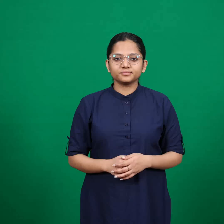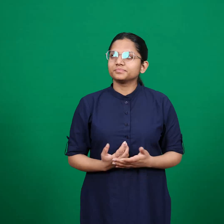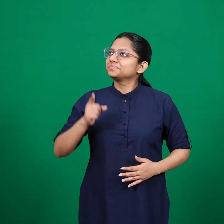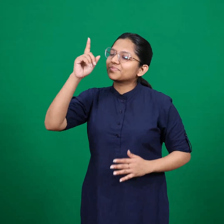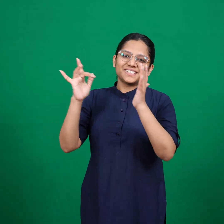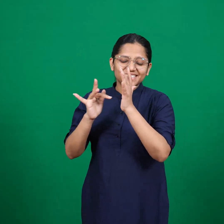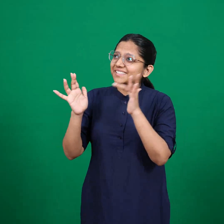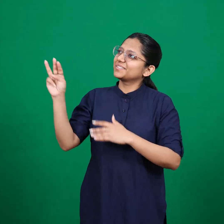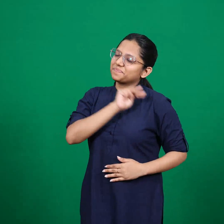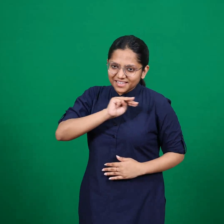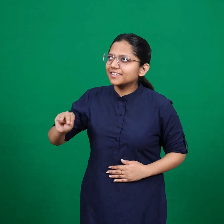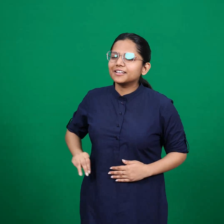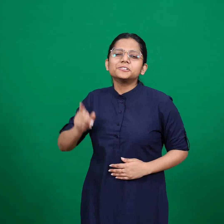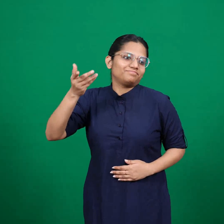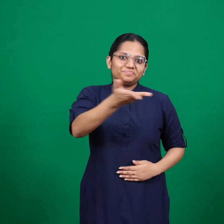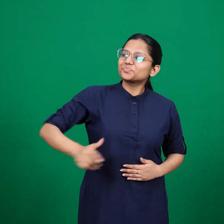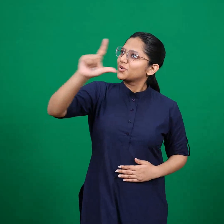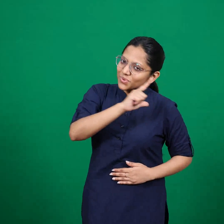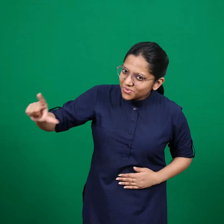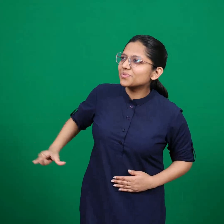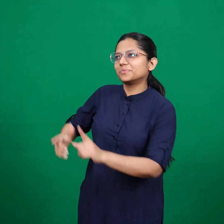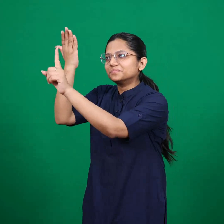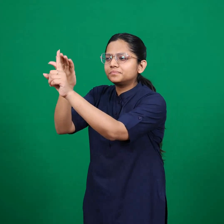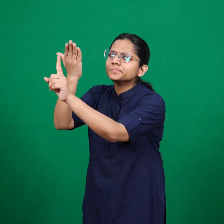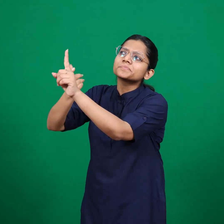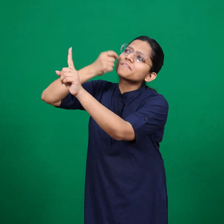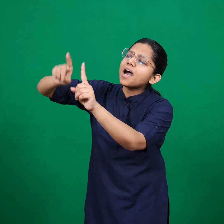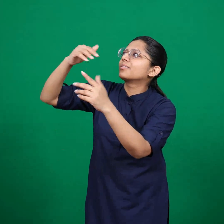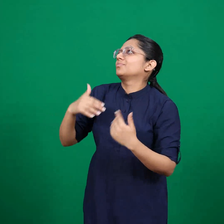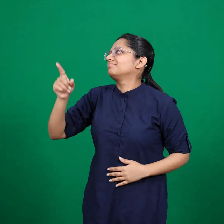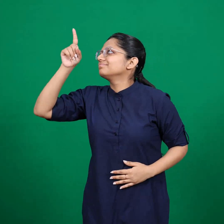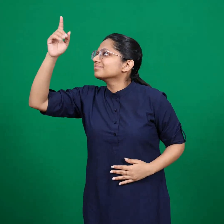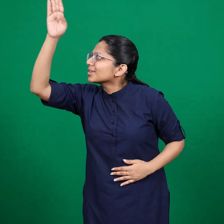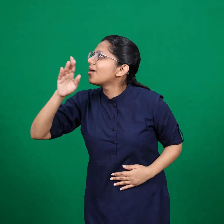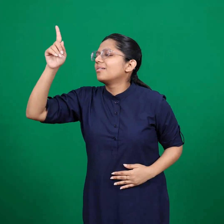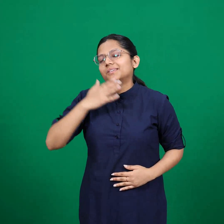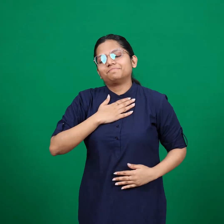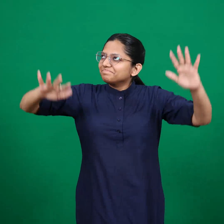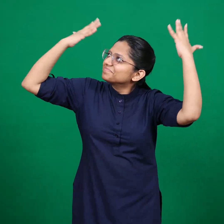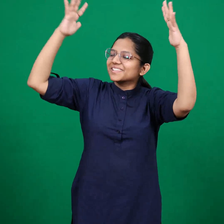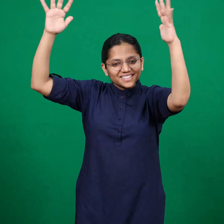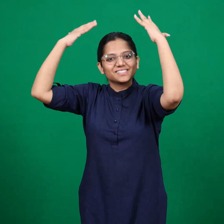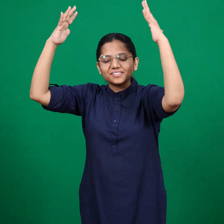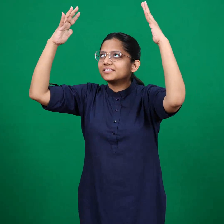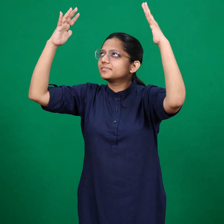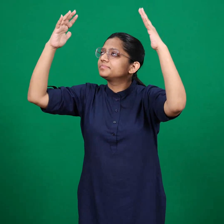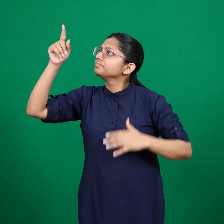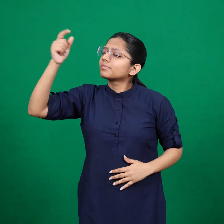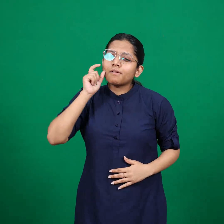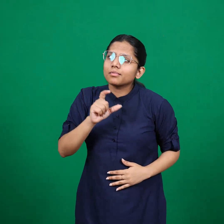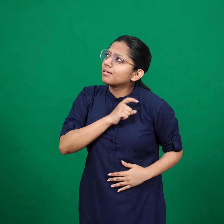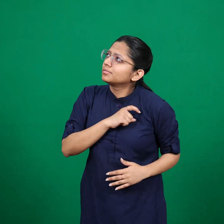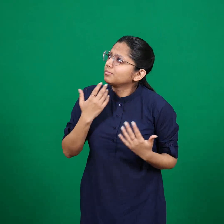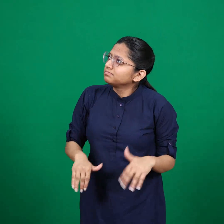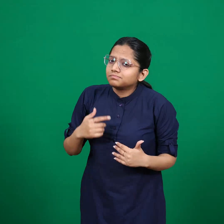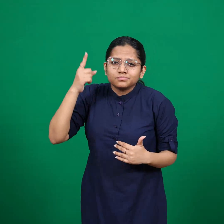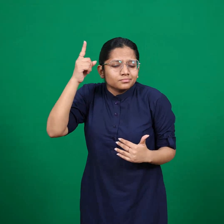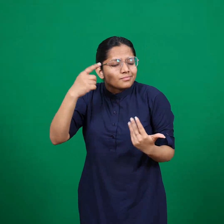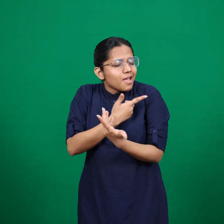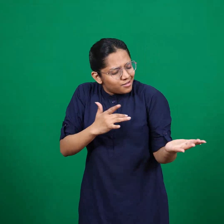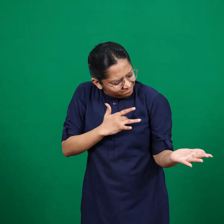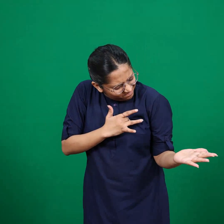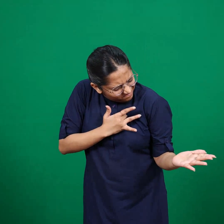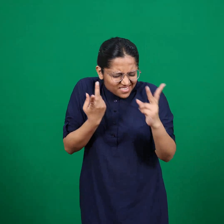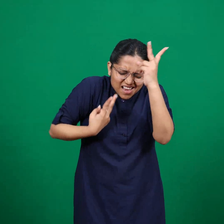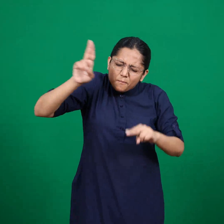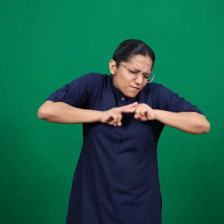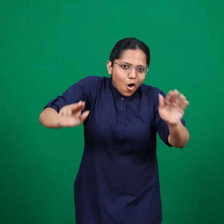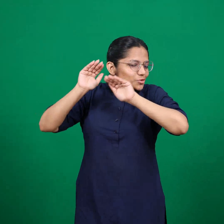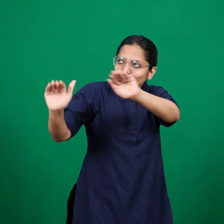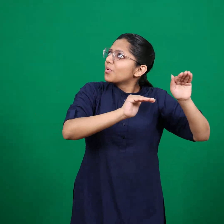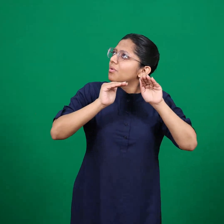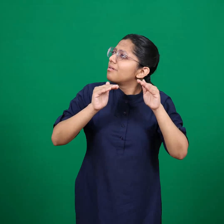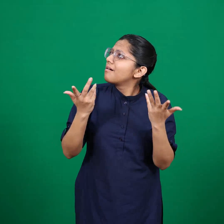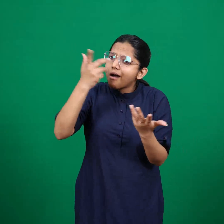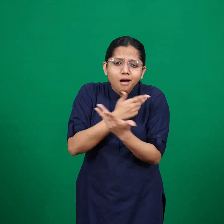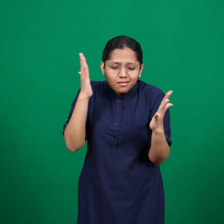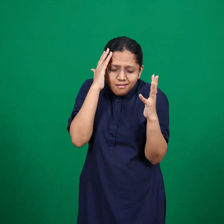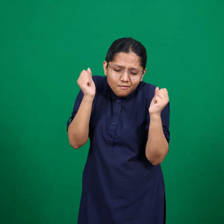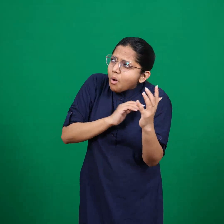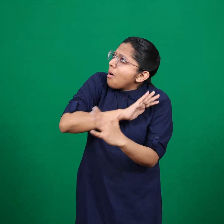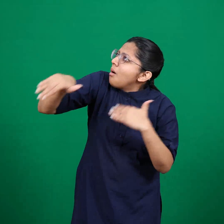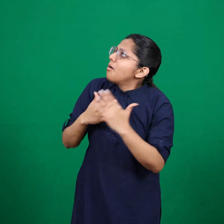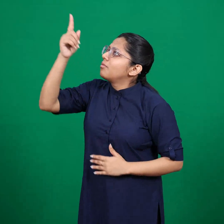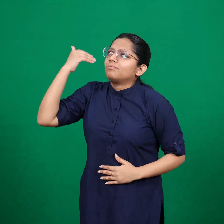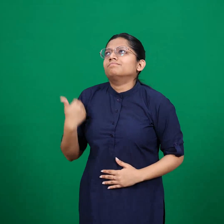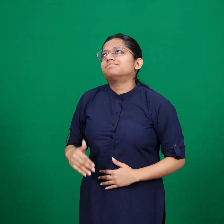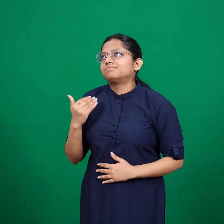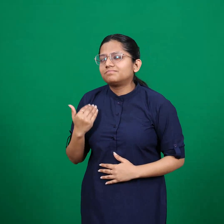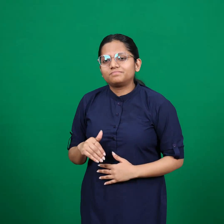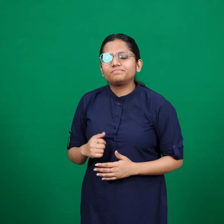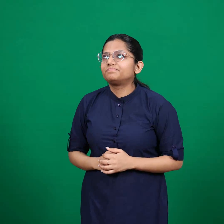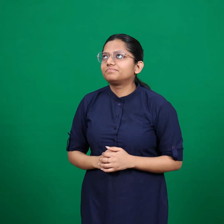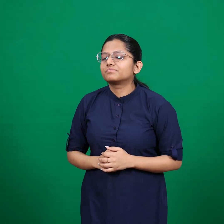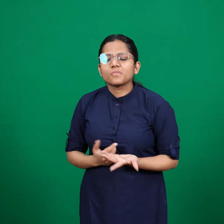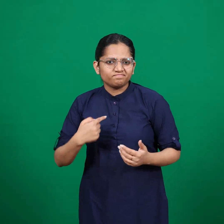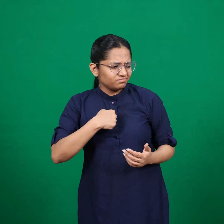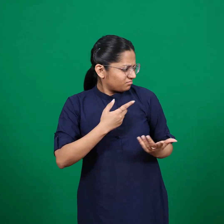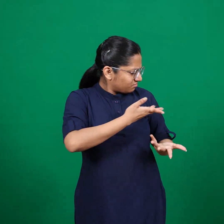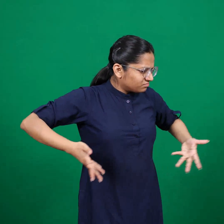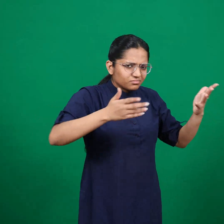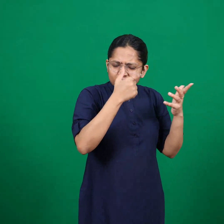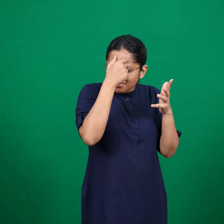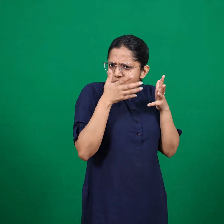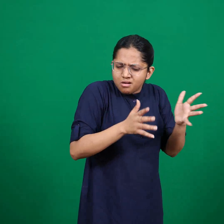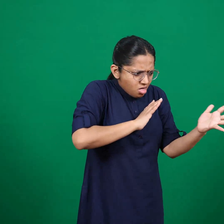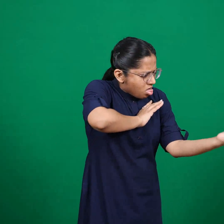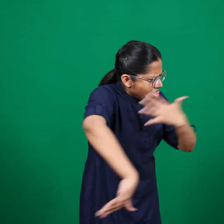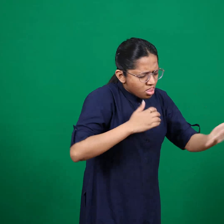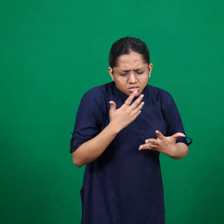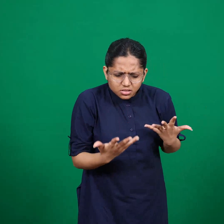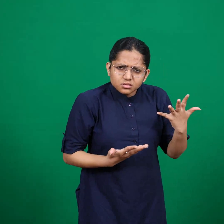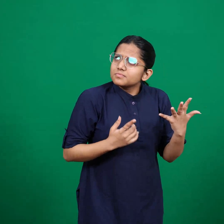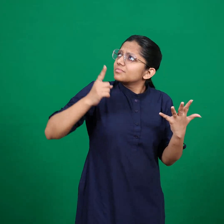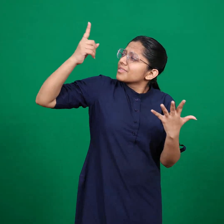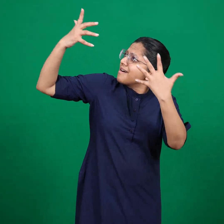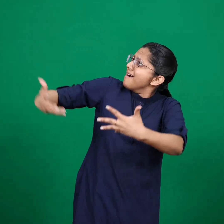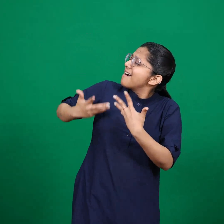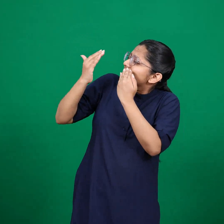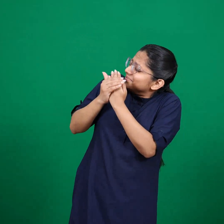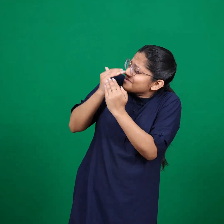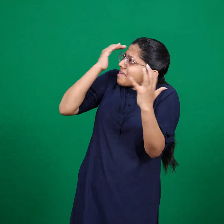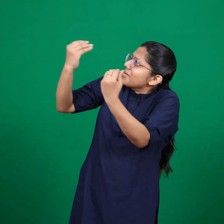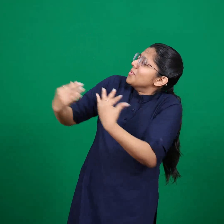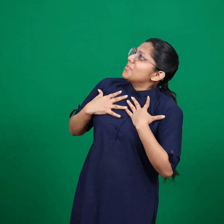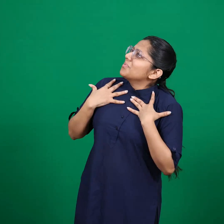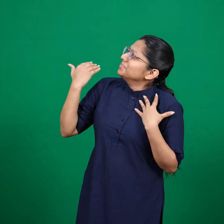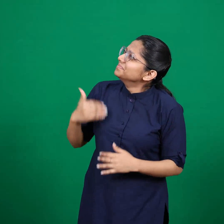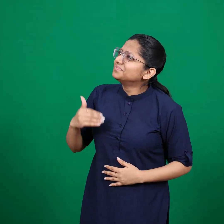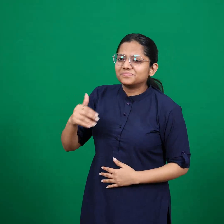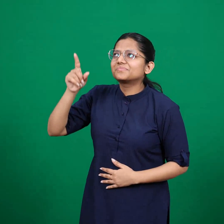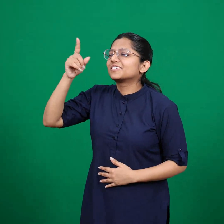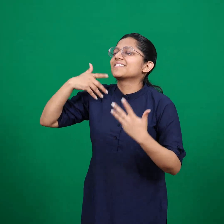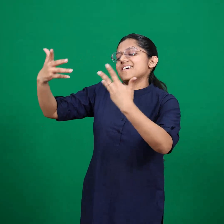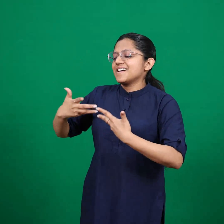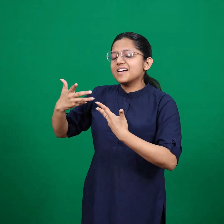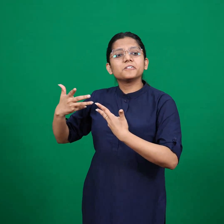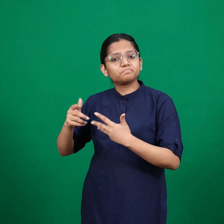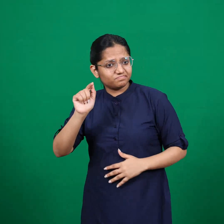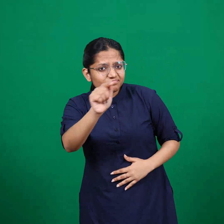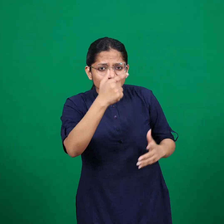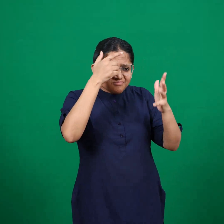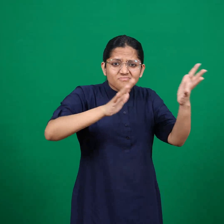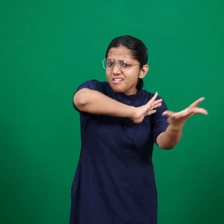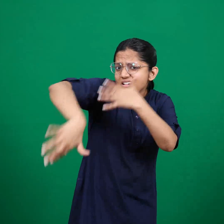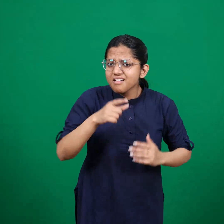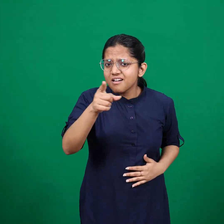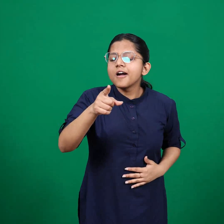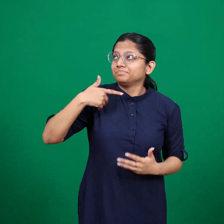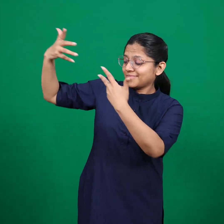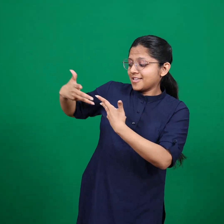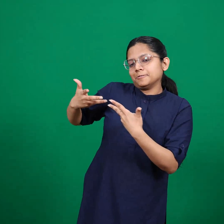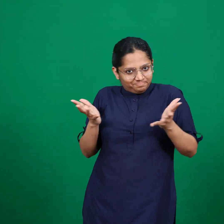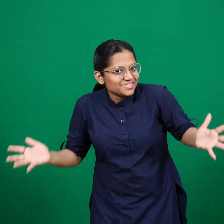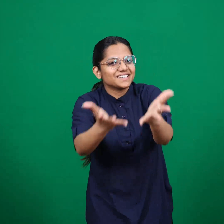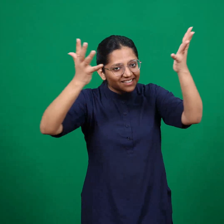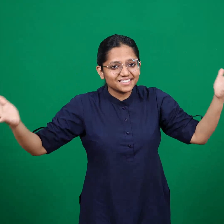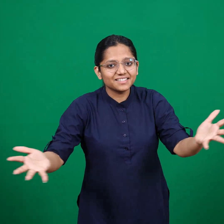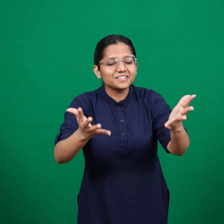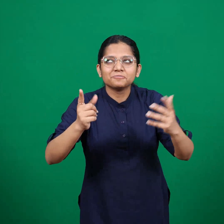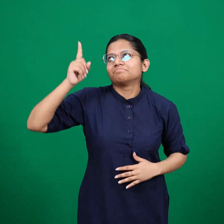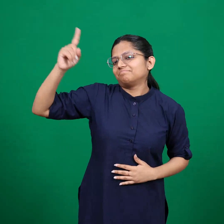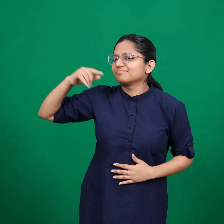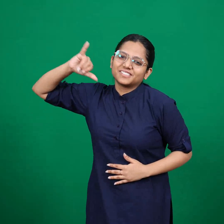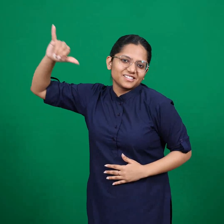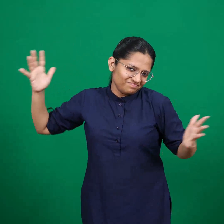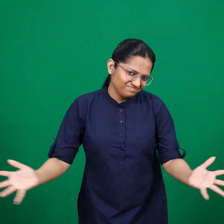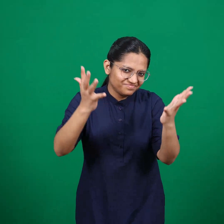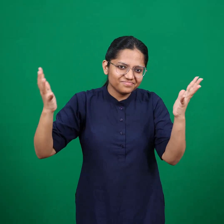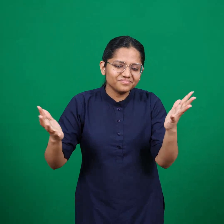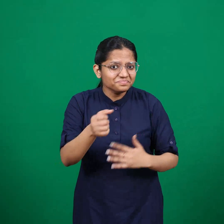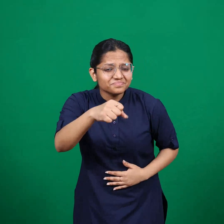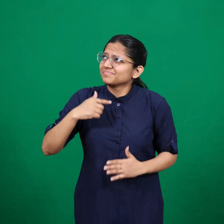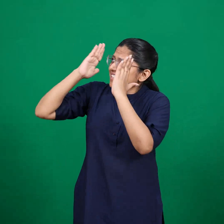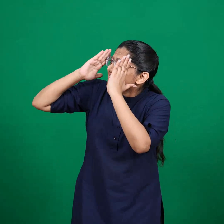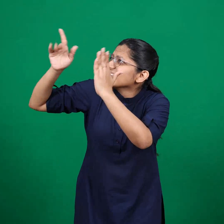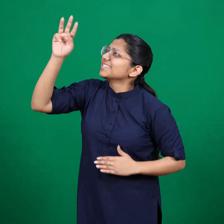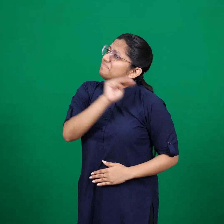Blessed be the God and Father of our Lord Jesus Christ, the Father of compassion and the God of all comfort, who comforts us in all our troubles, so that we can comfort those in any trouble with the comfort we ourselves have received from God.